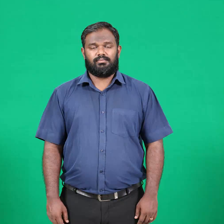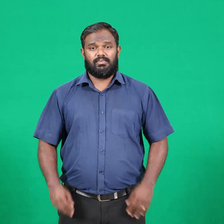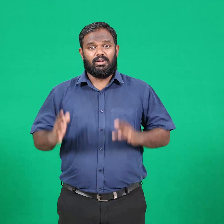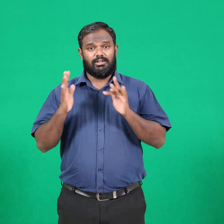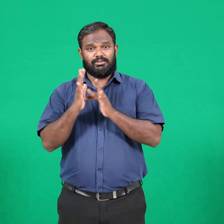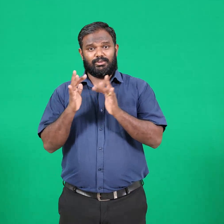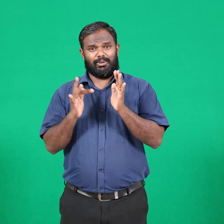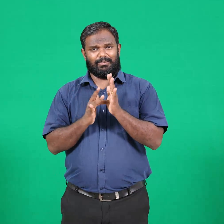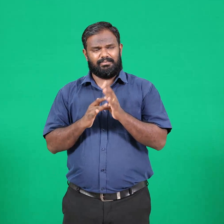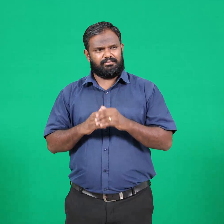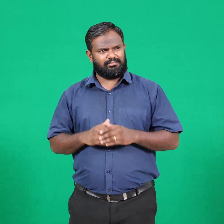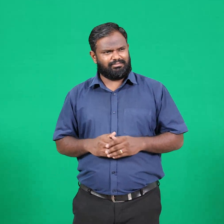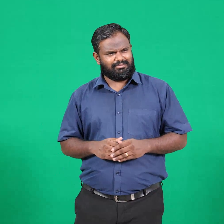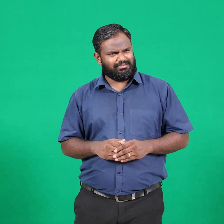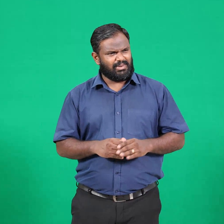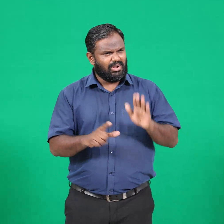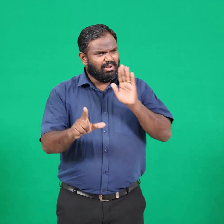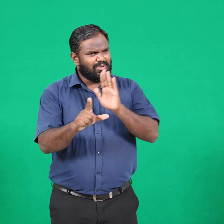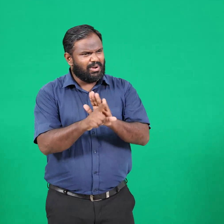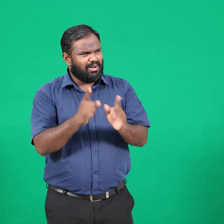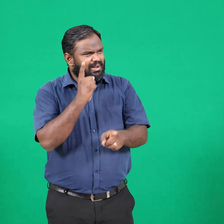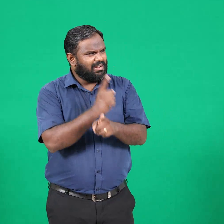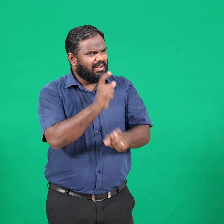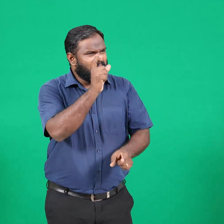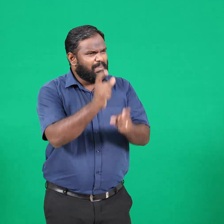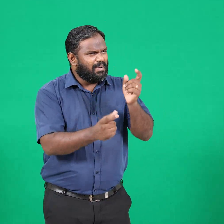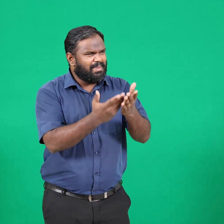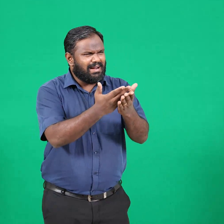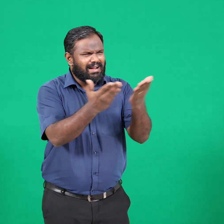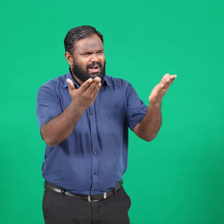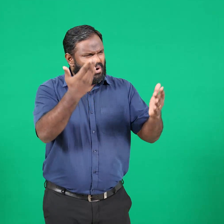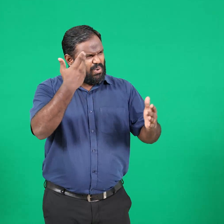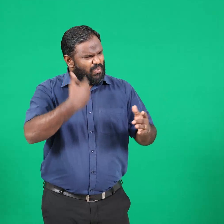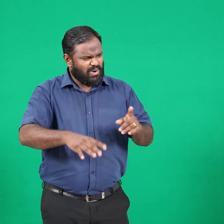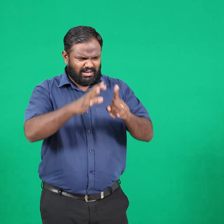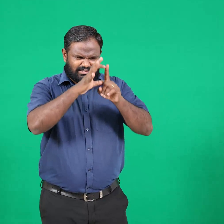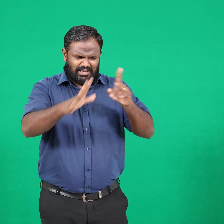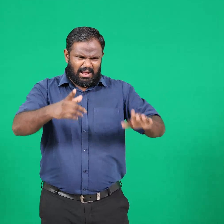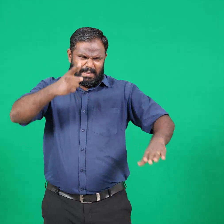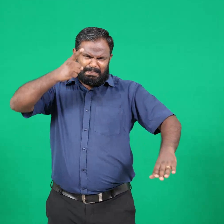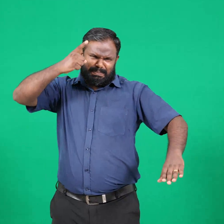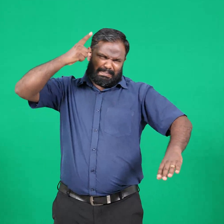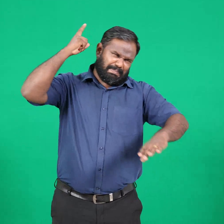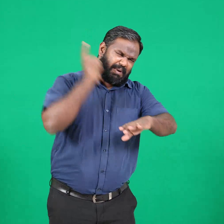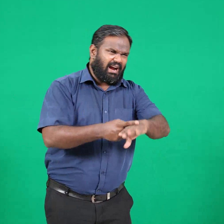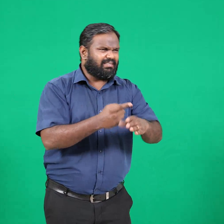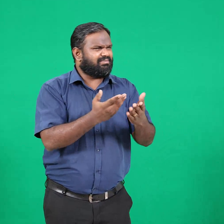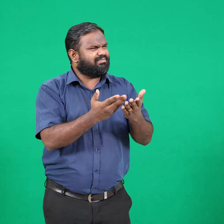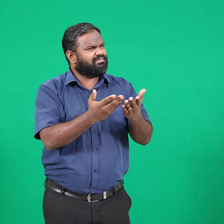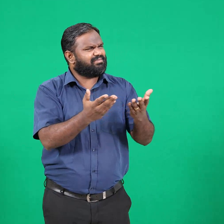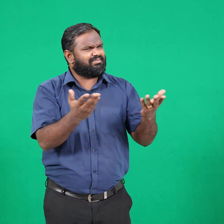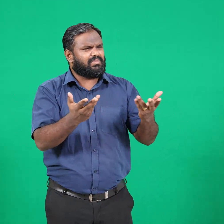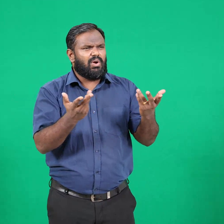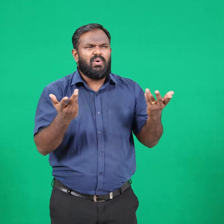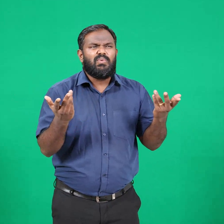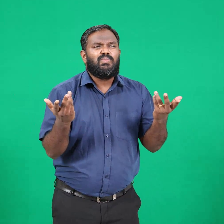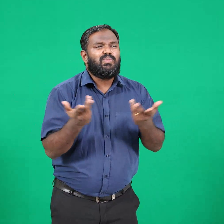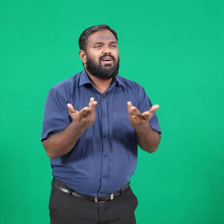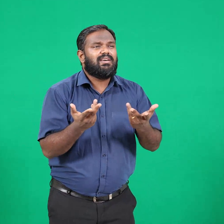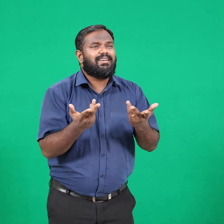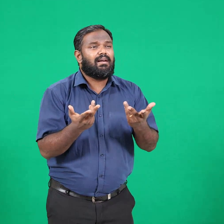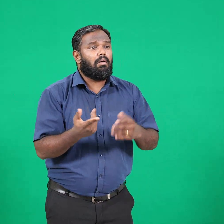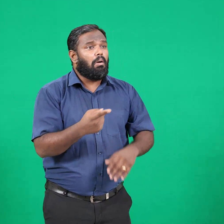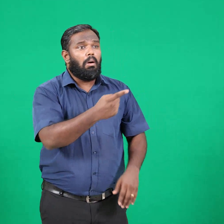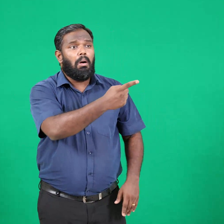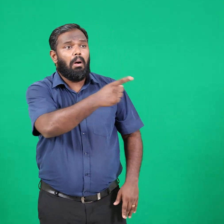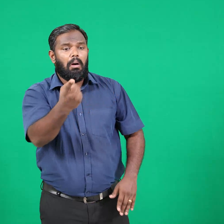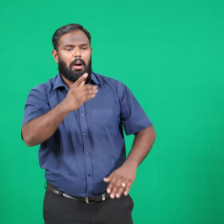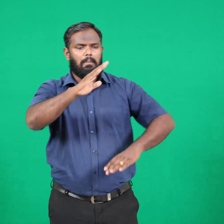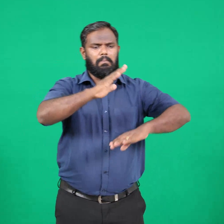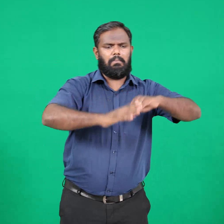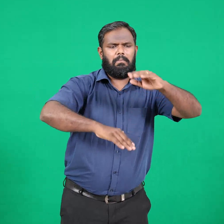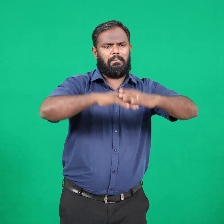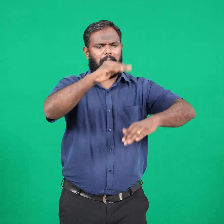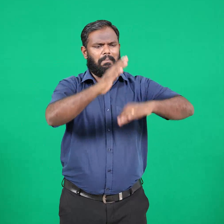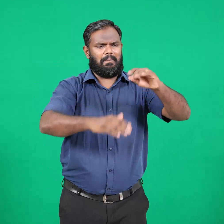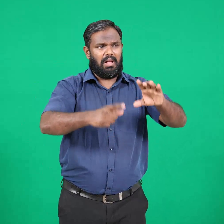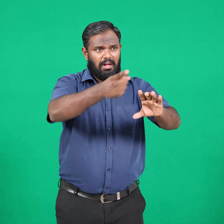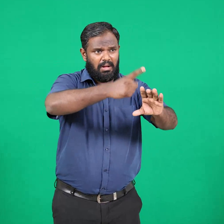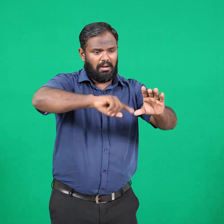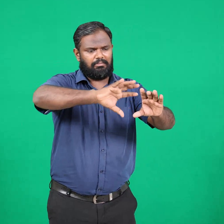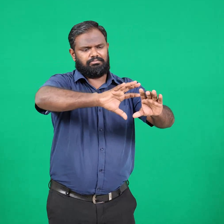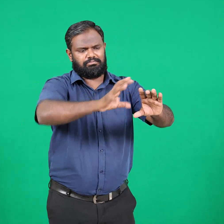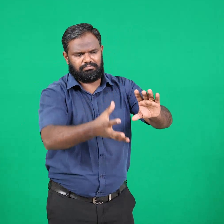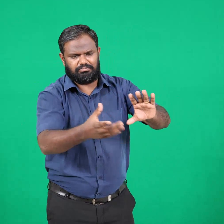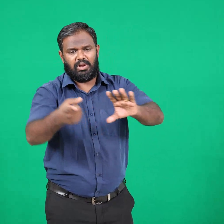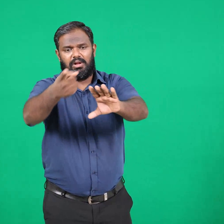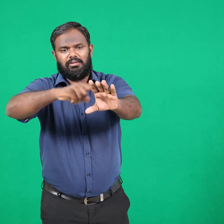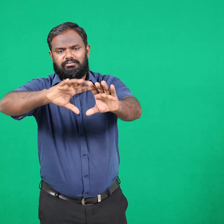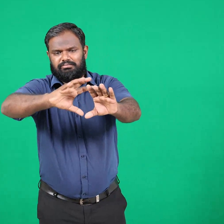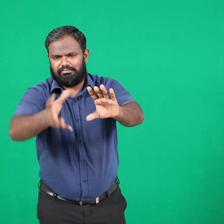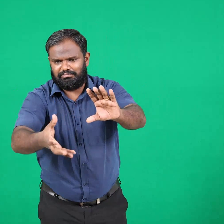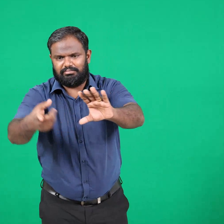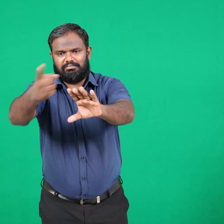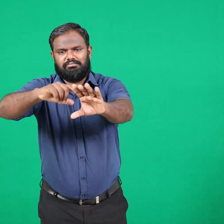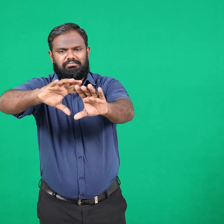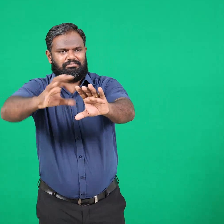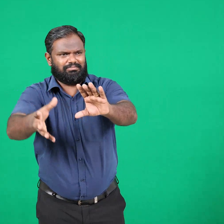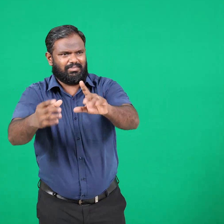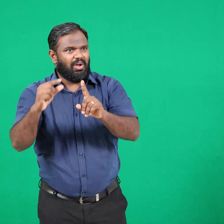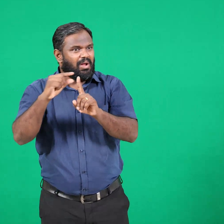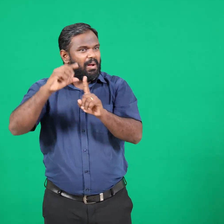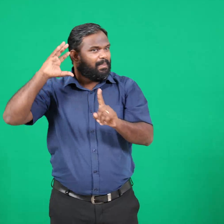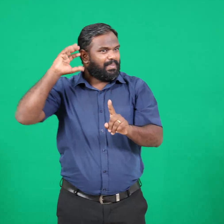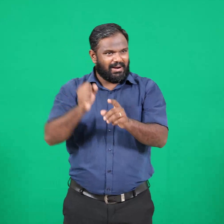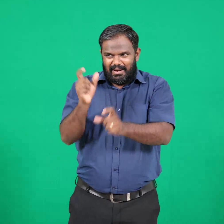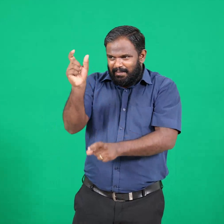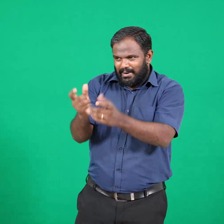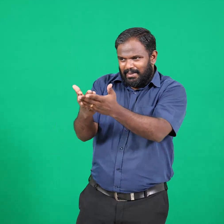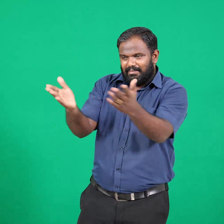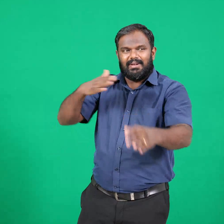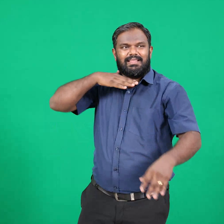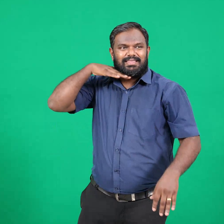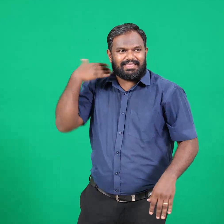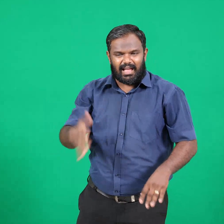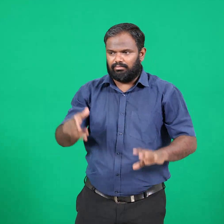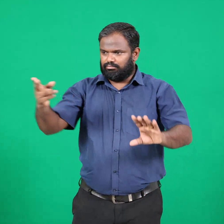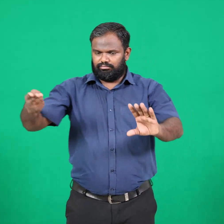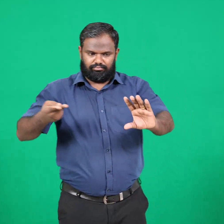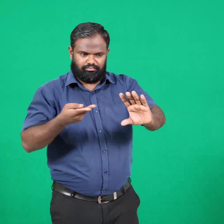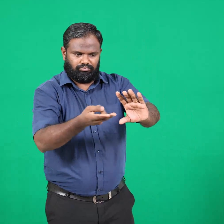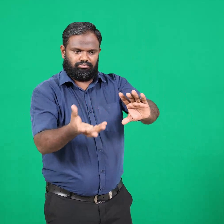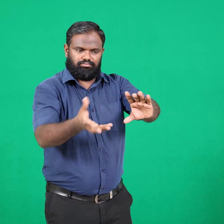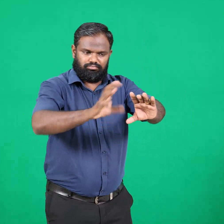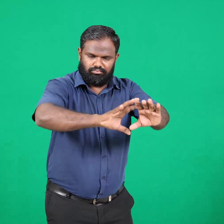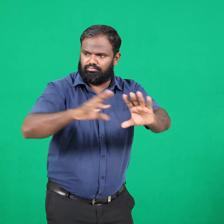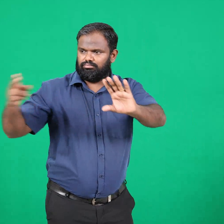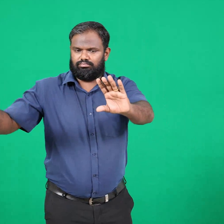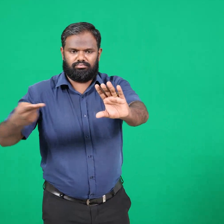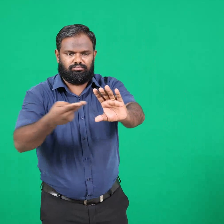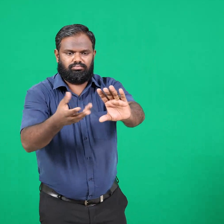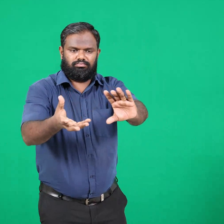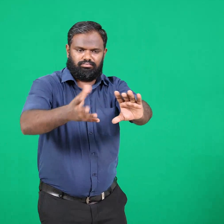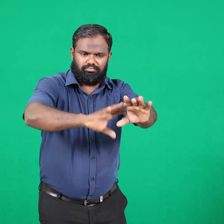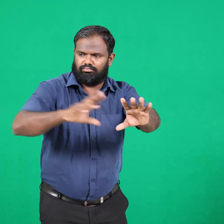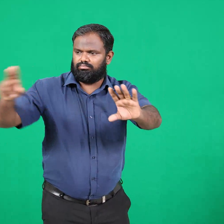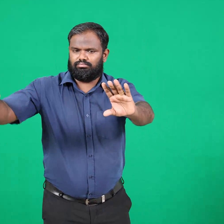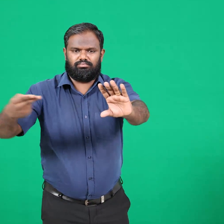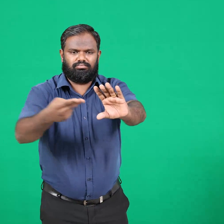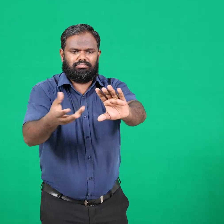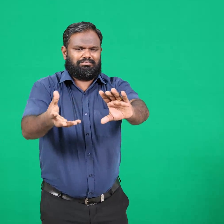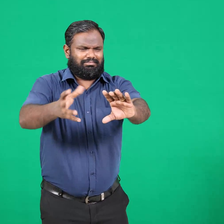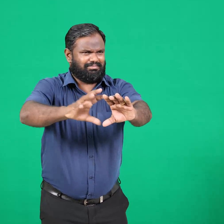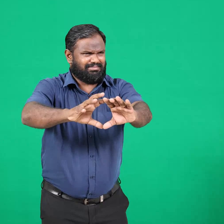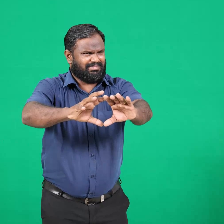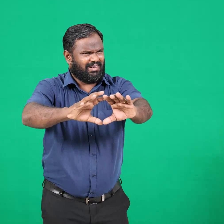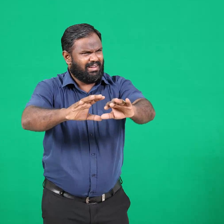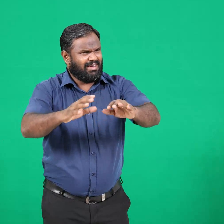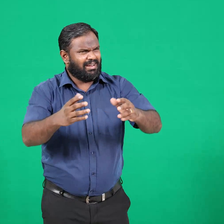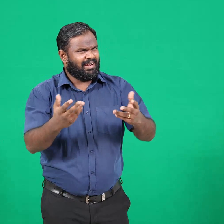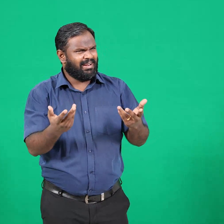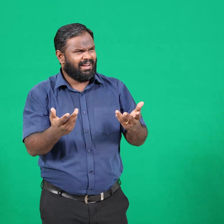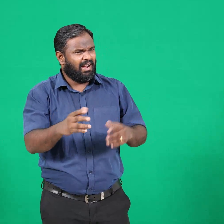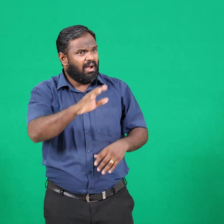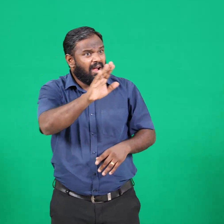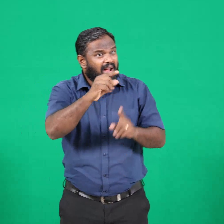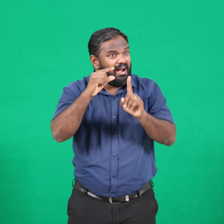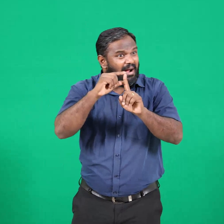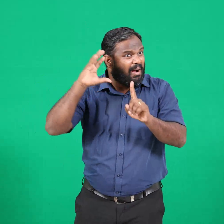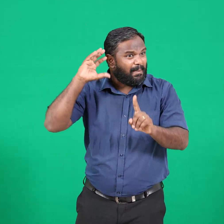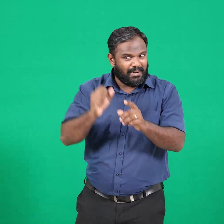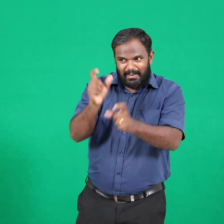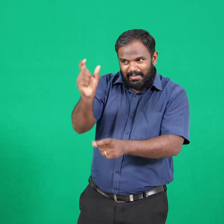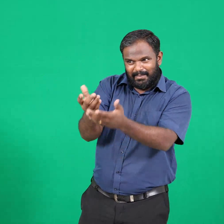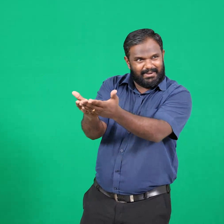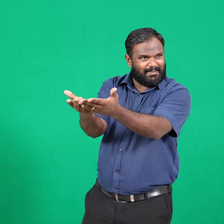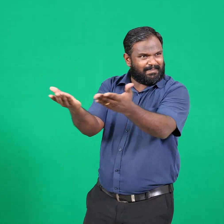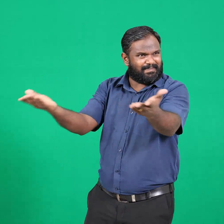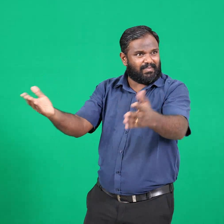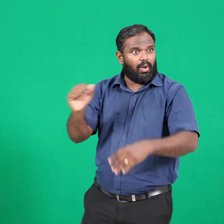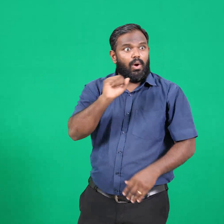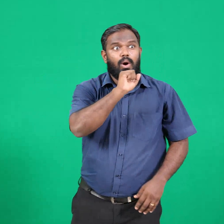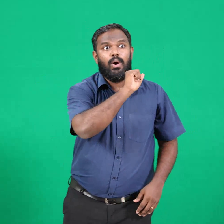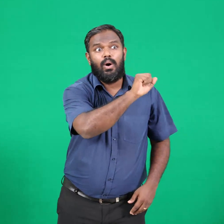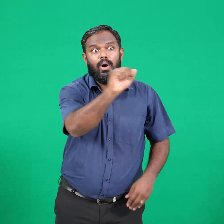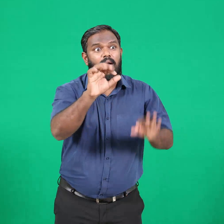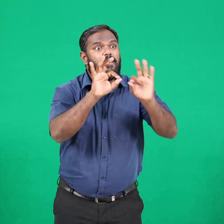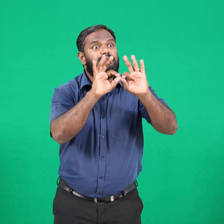Woe to you! You build tombs for the prophets, but it was your fathers who killed them.